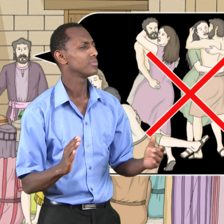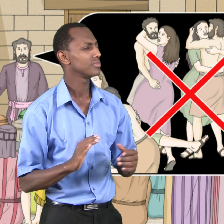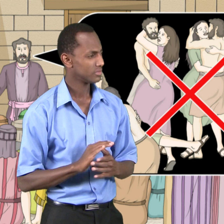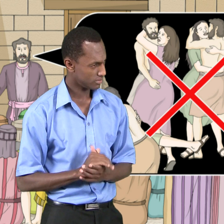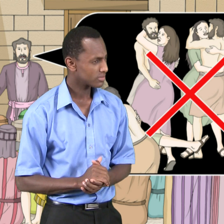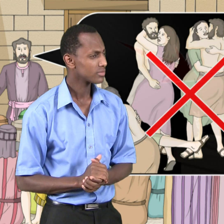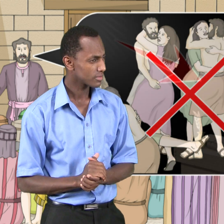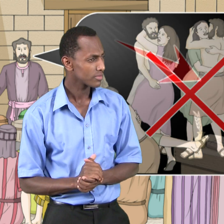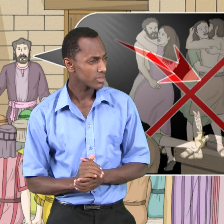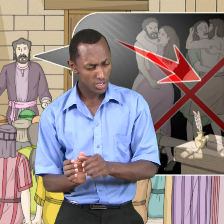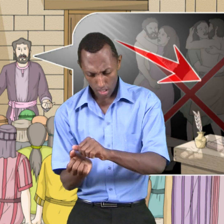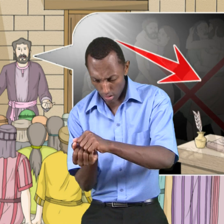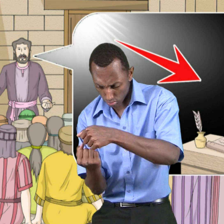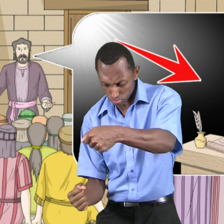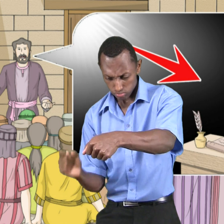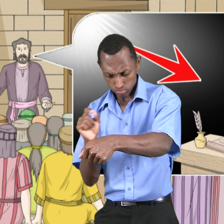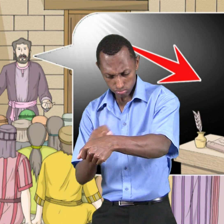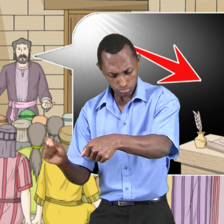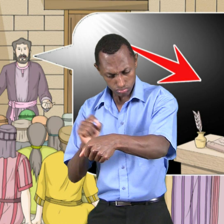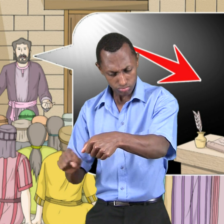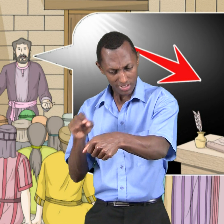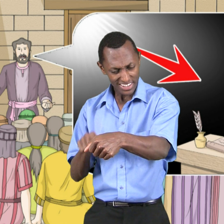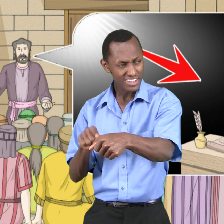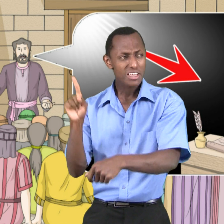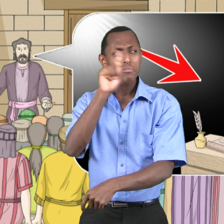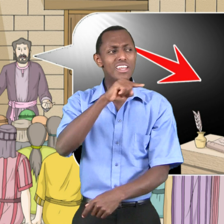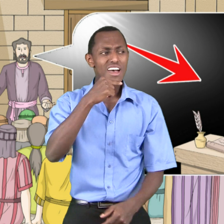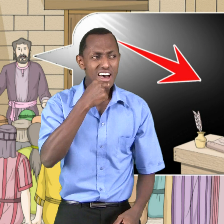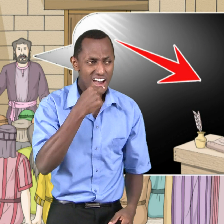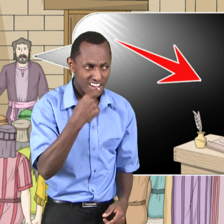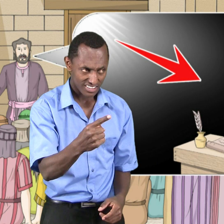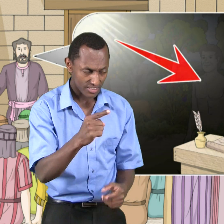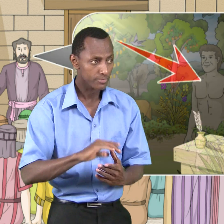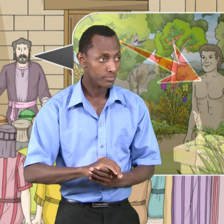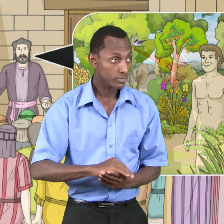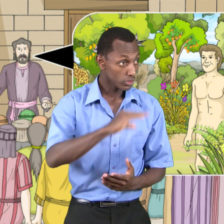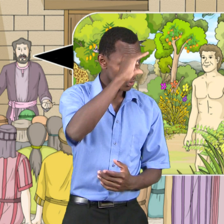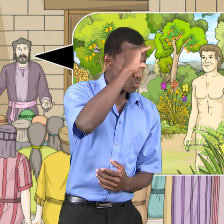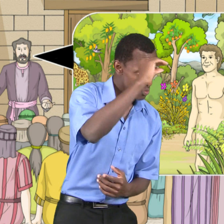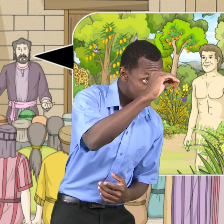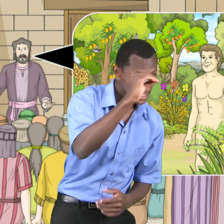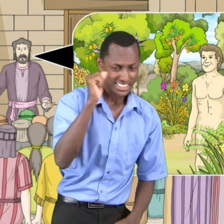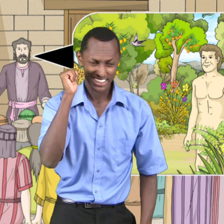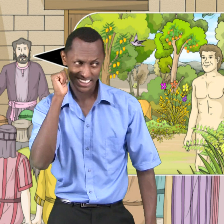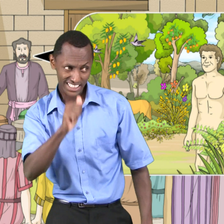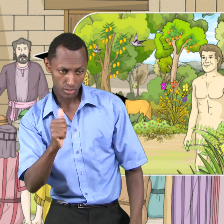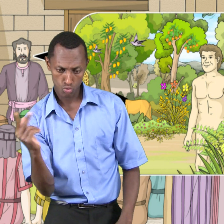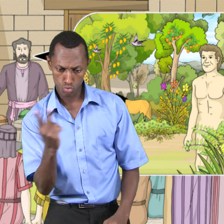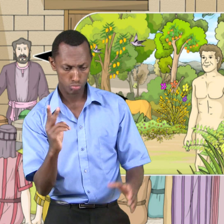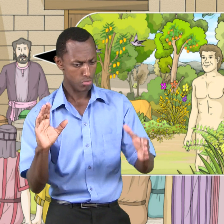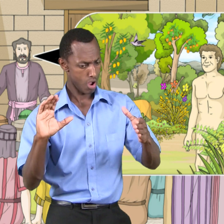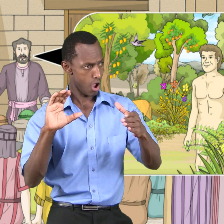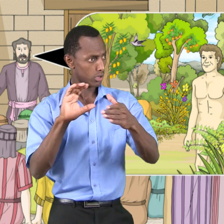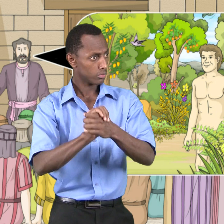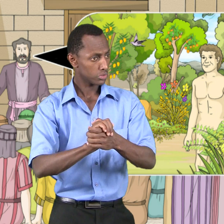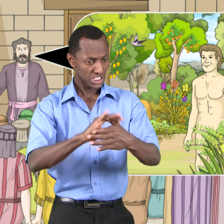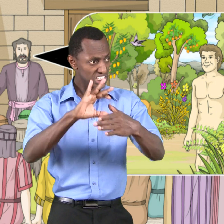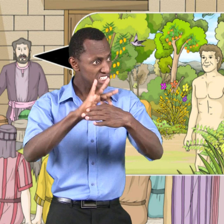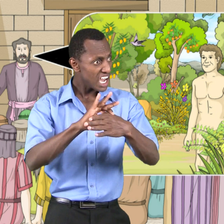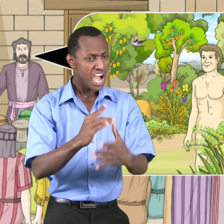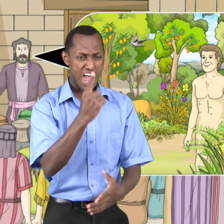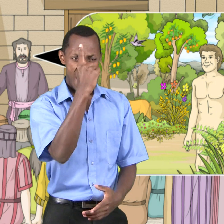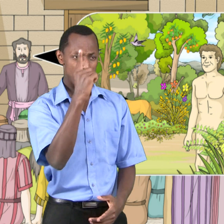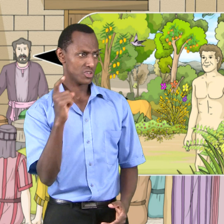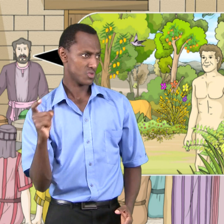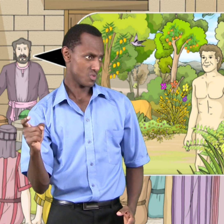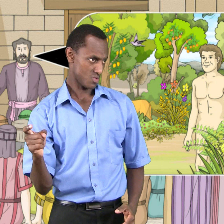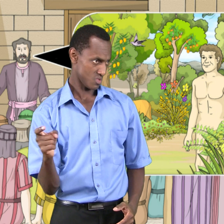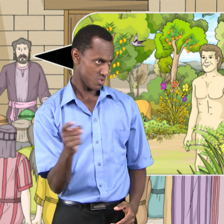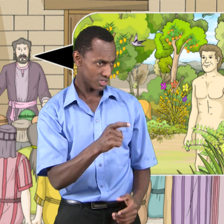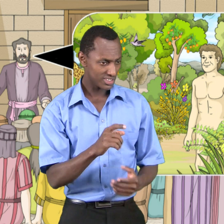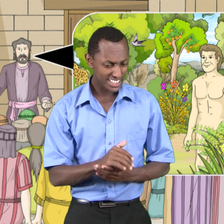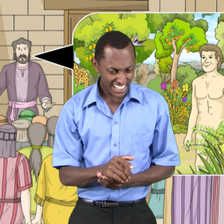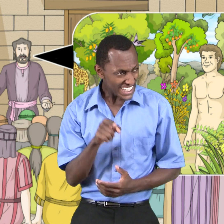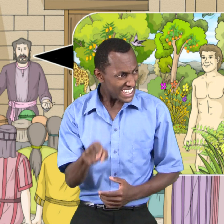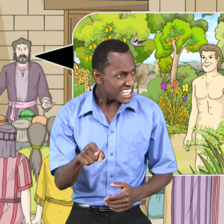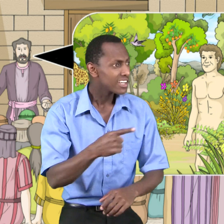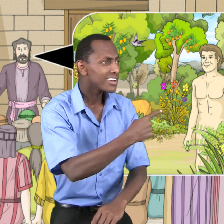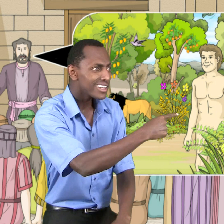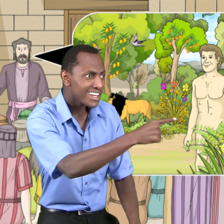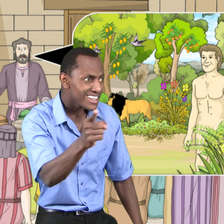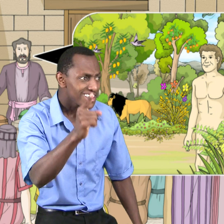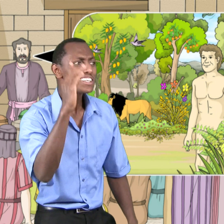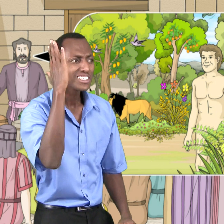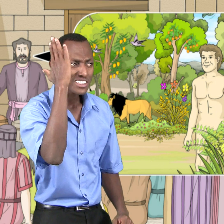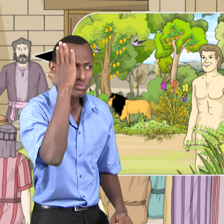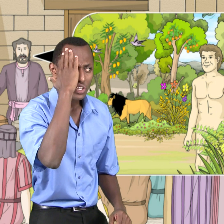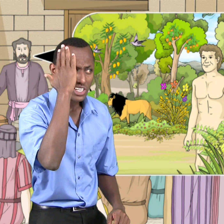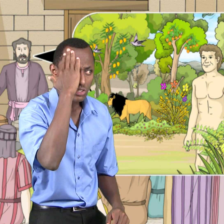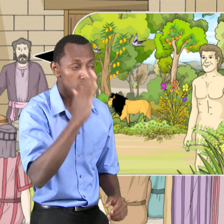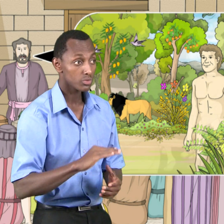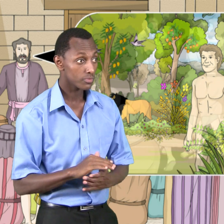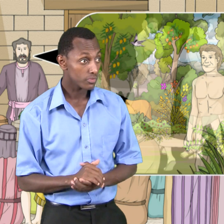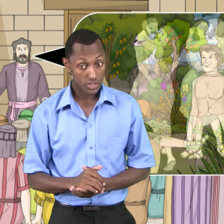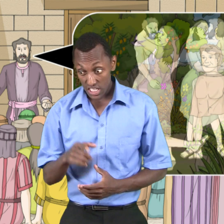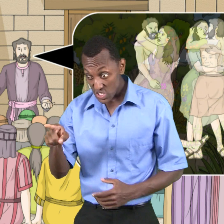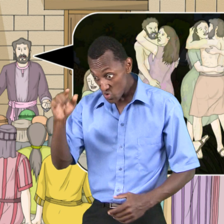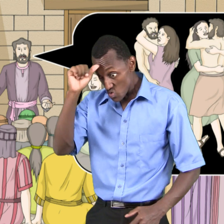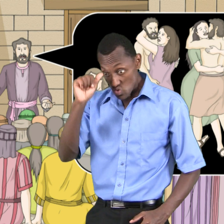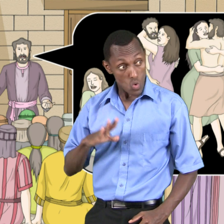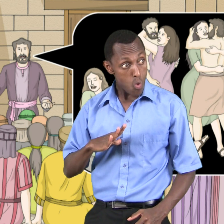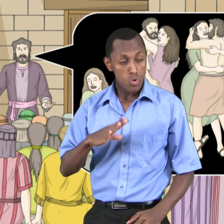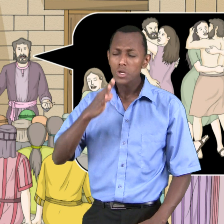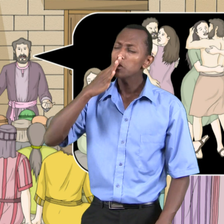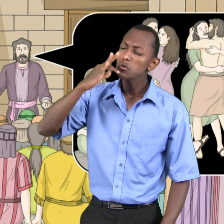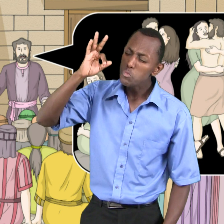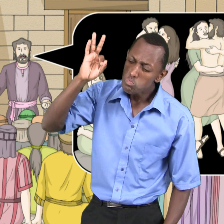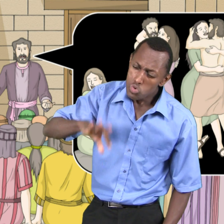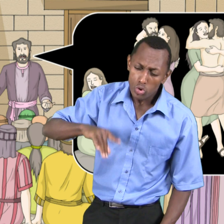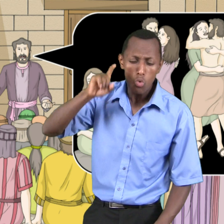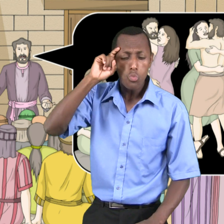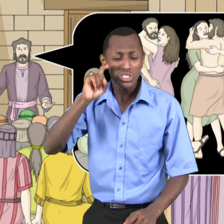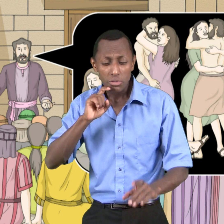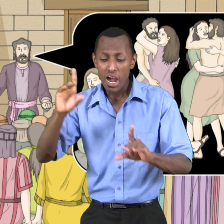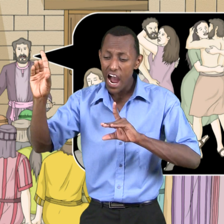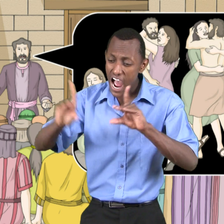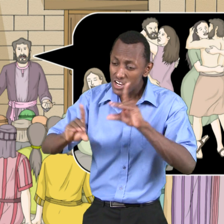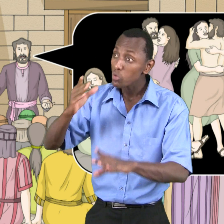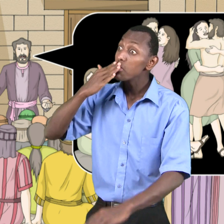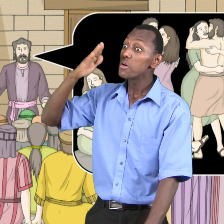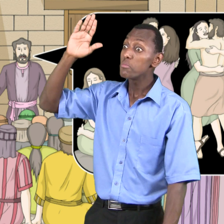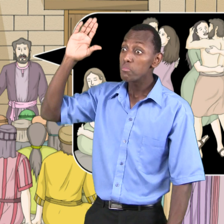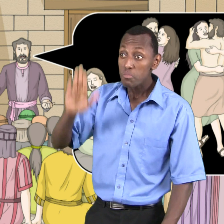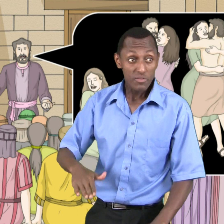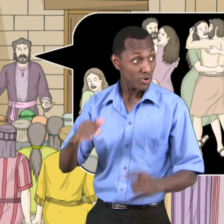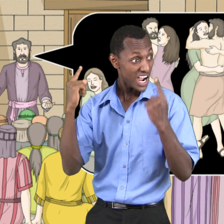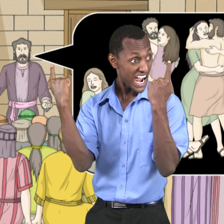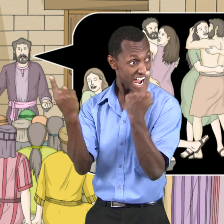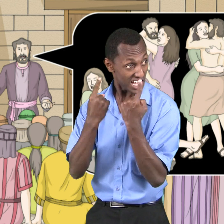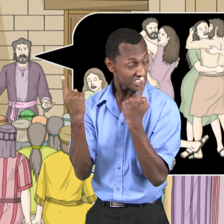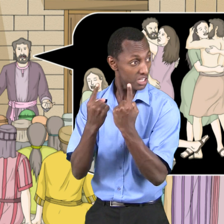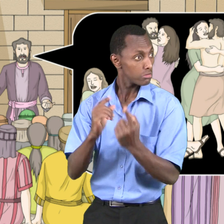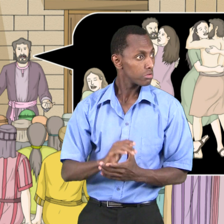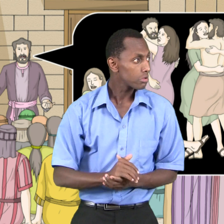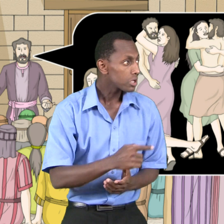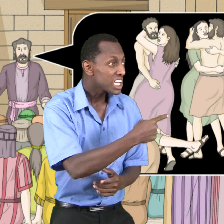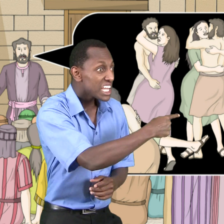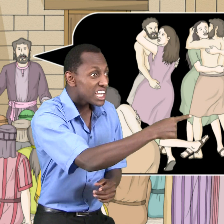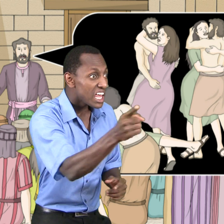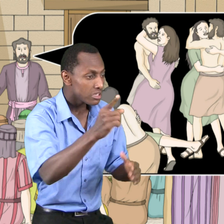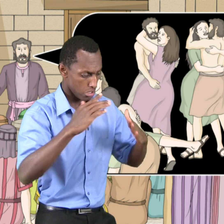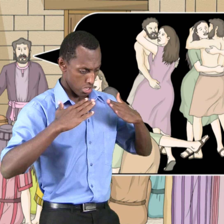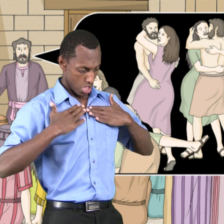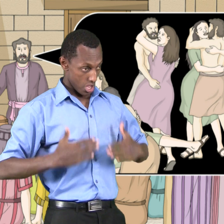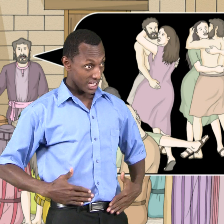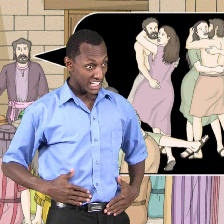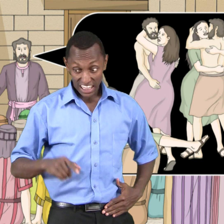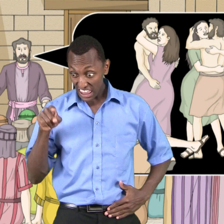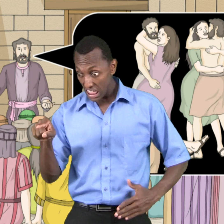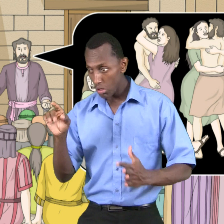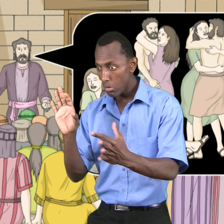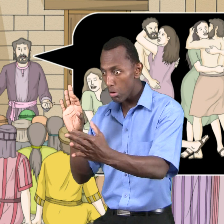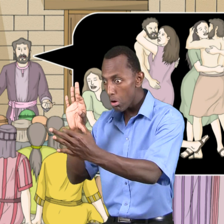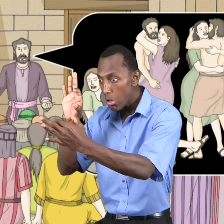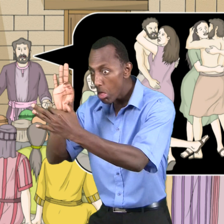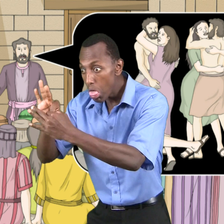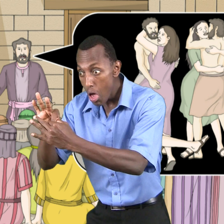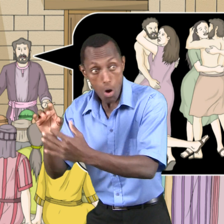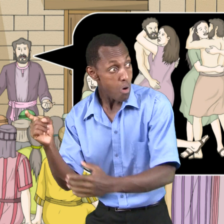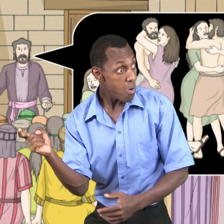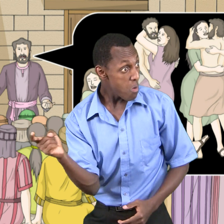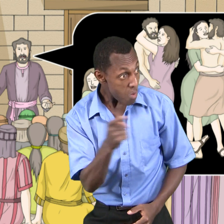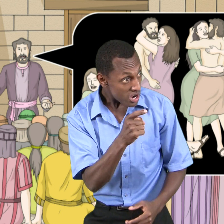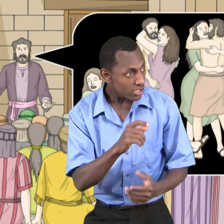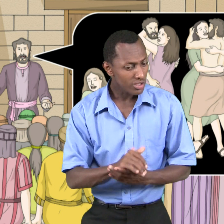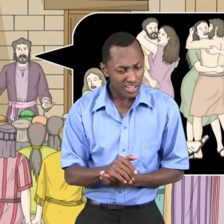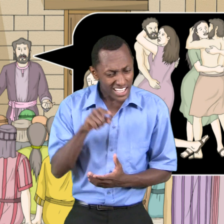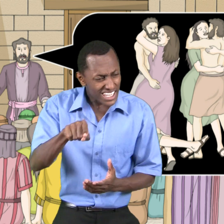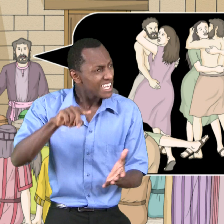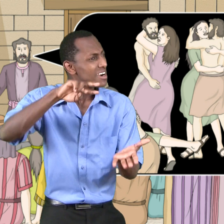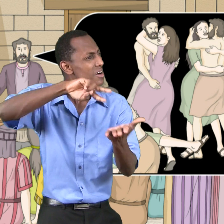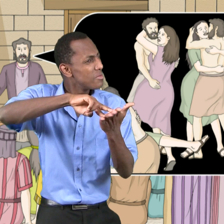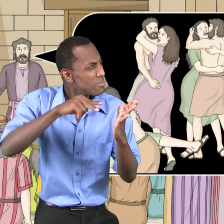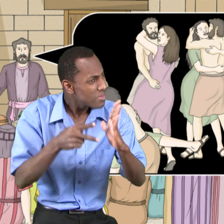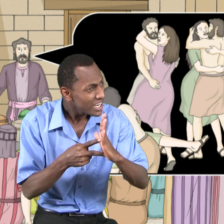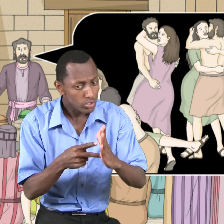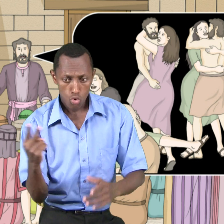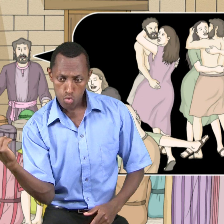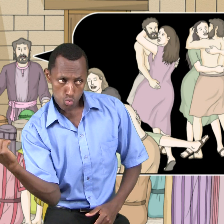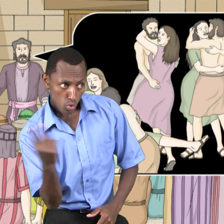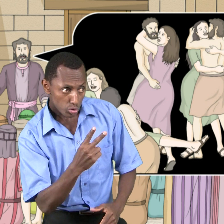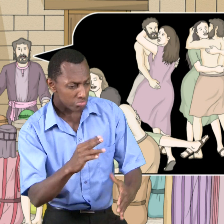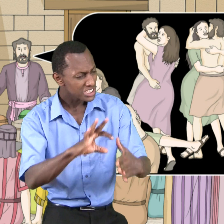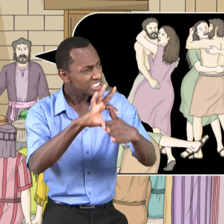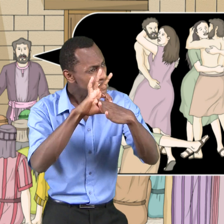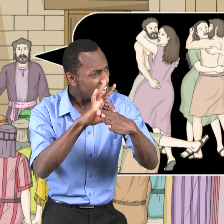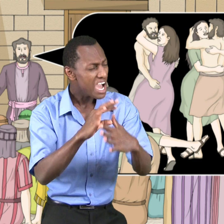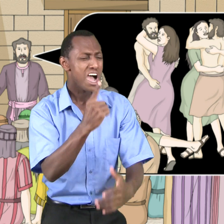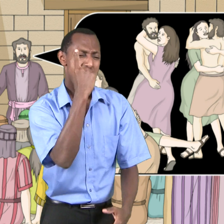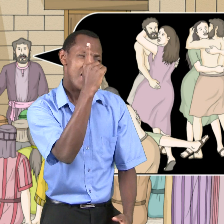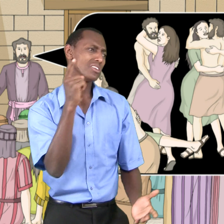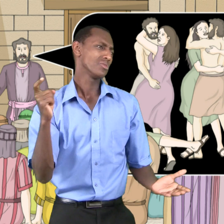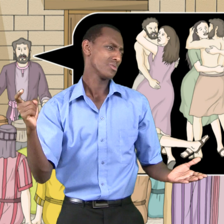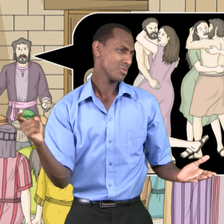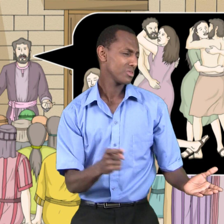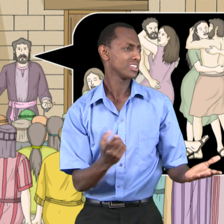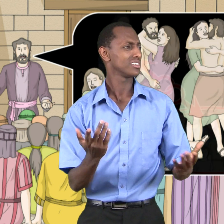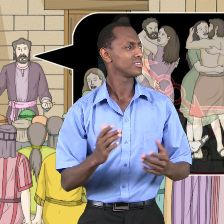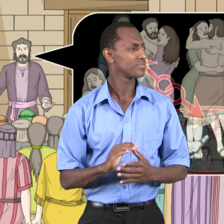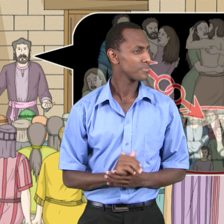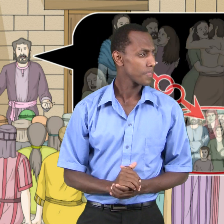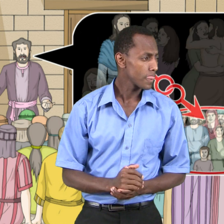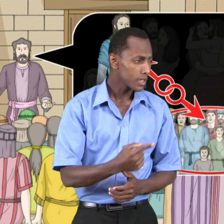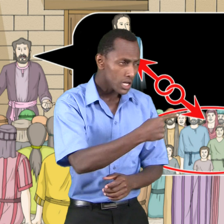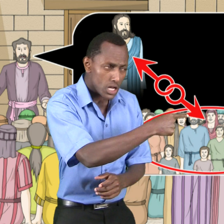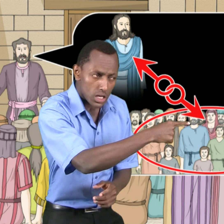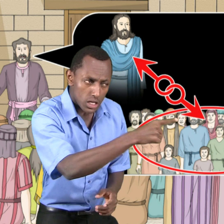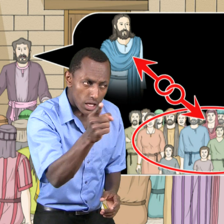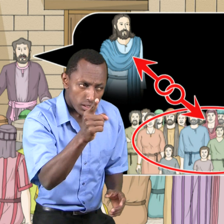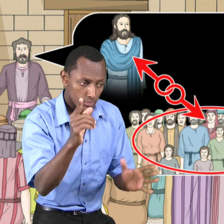For it is said, “The two will become one flesh.”